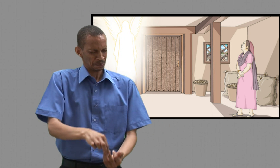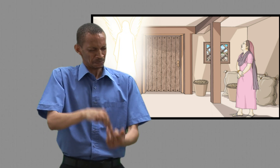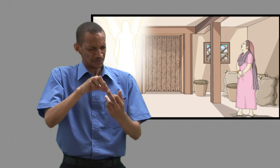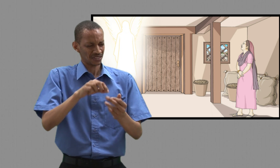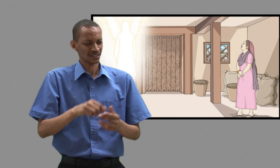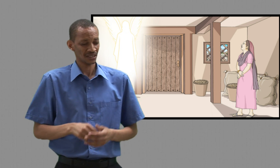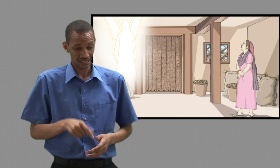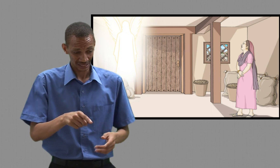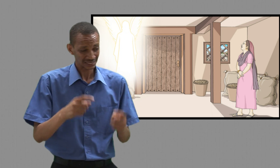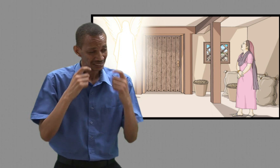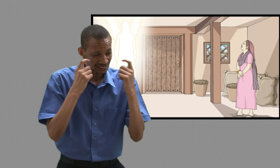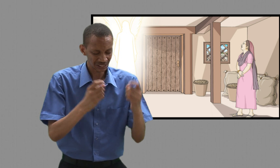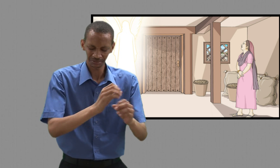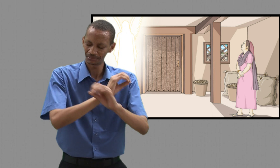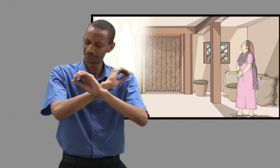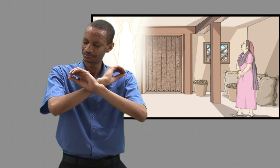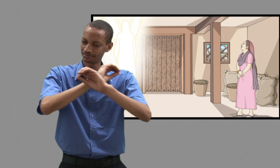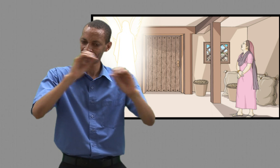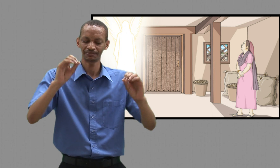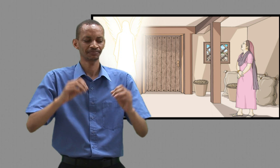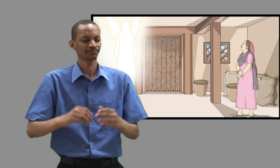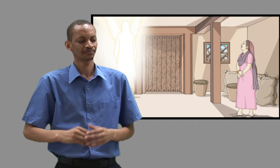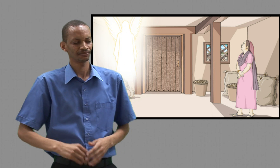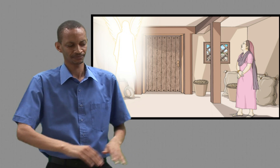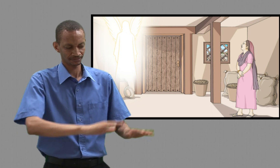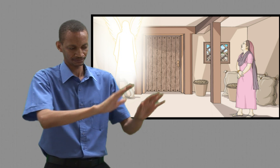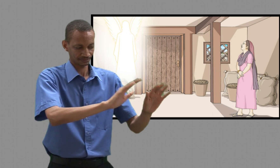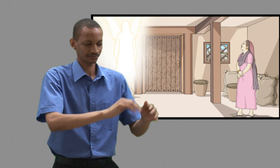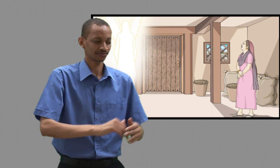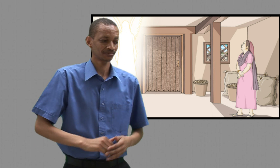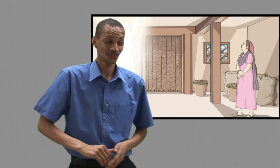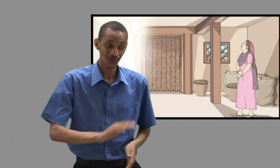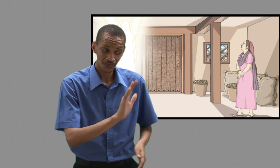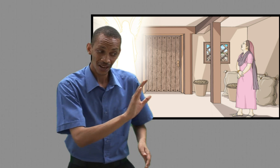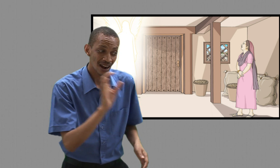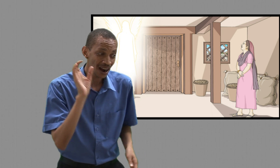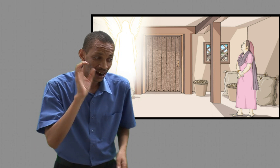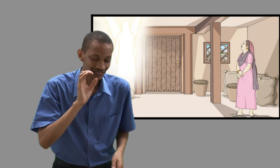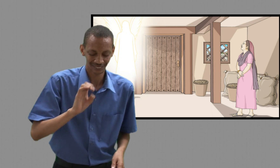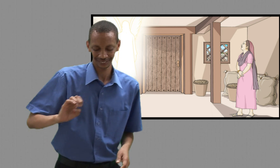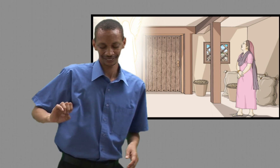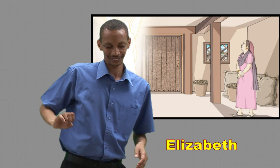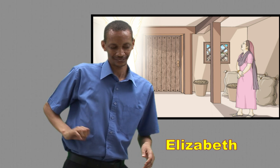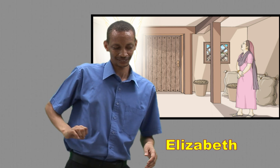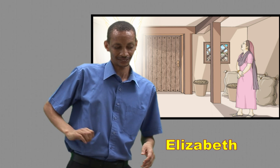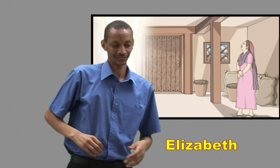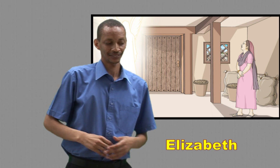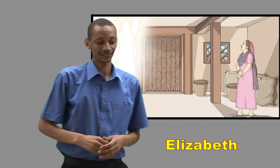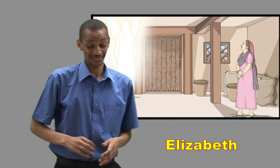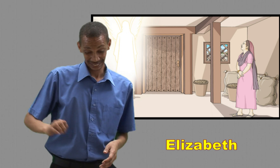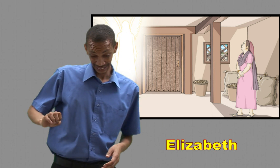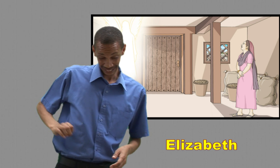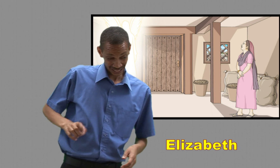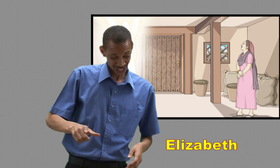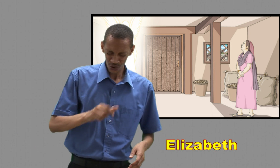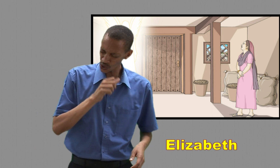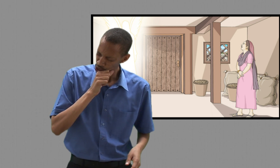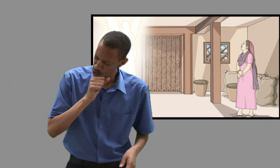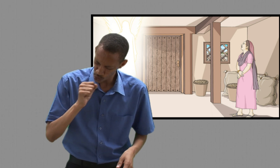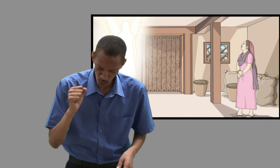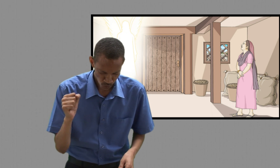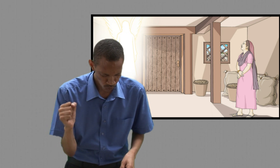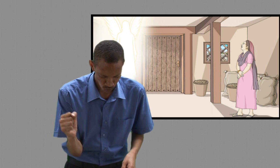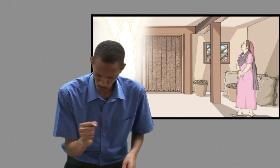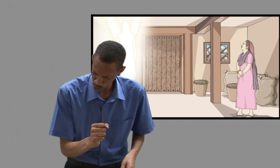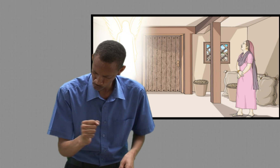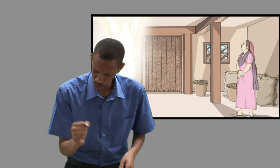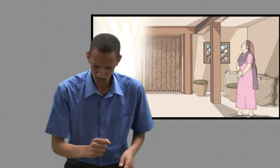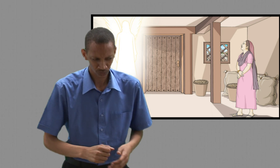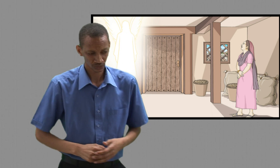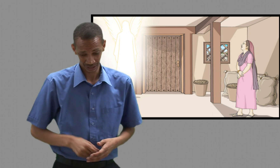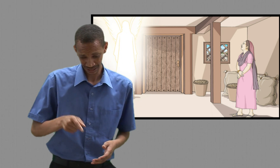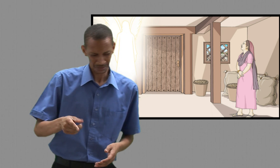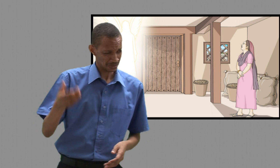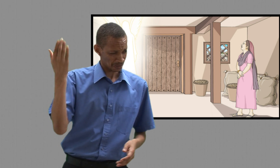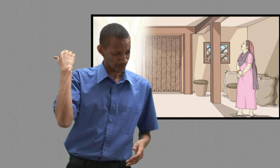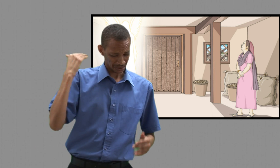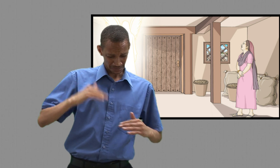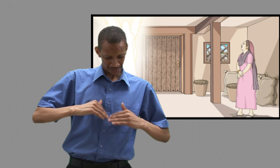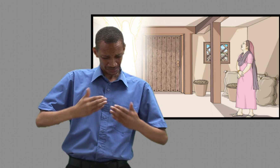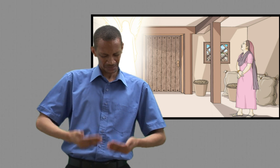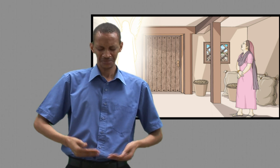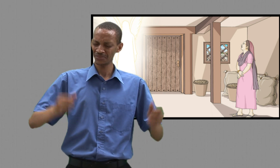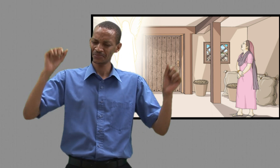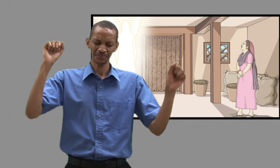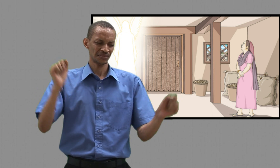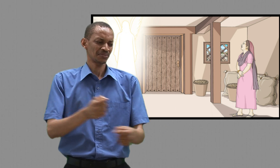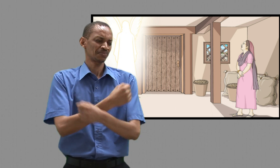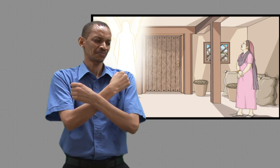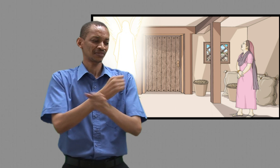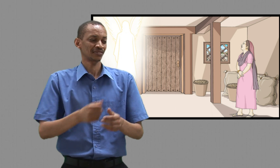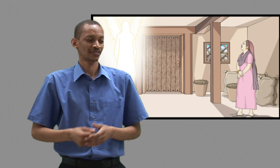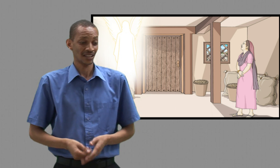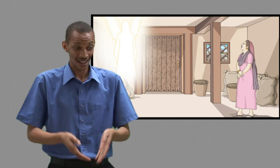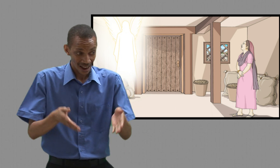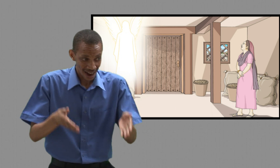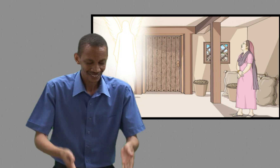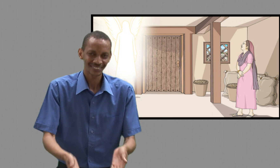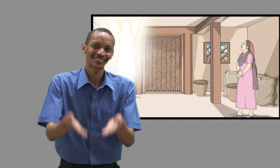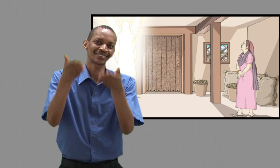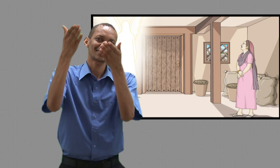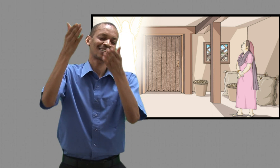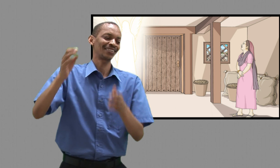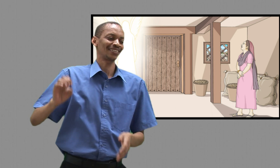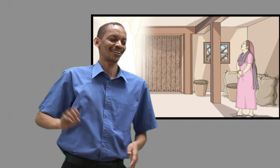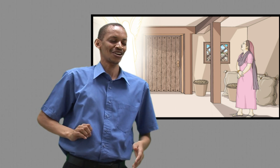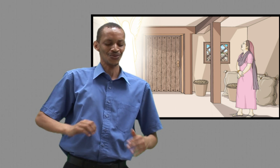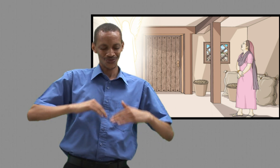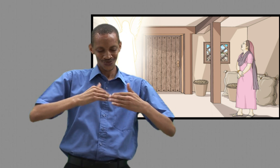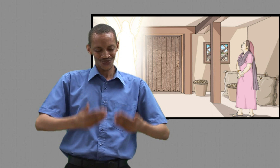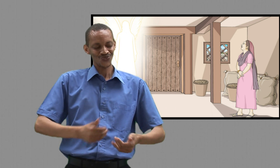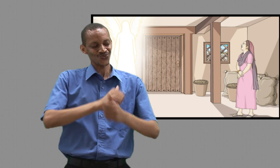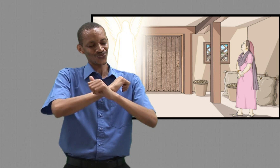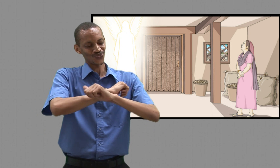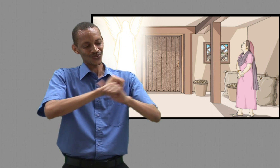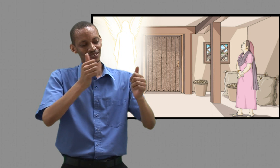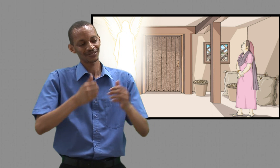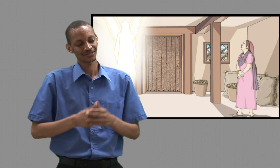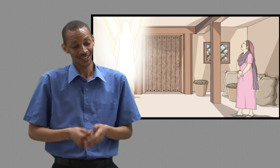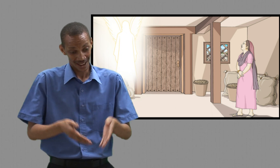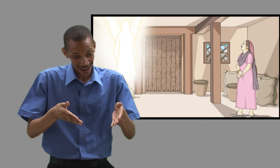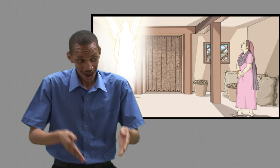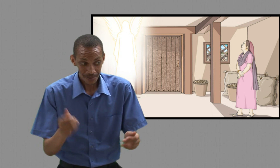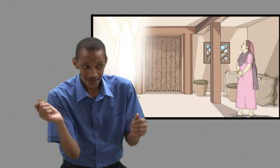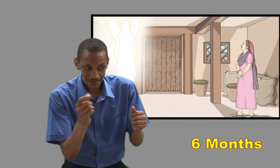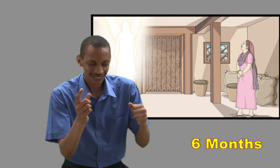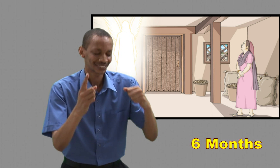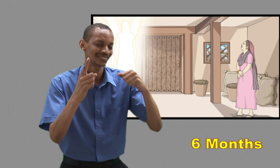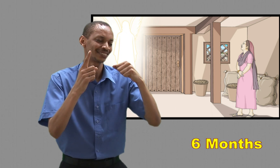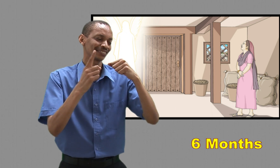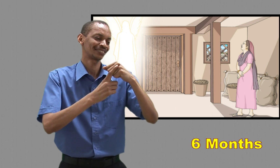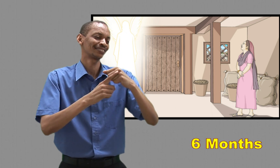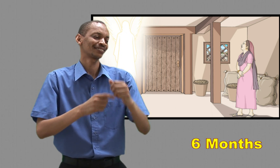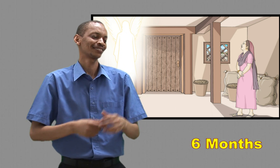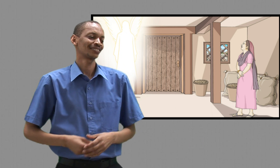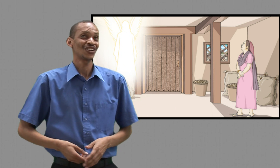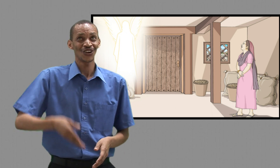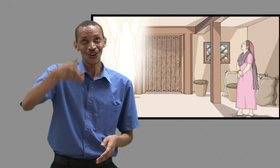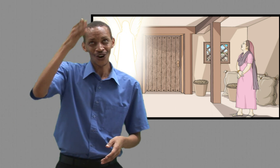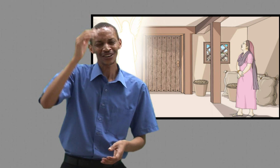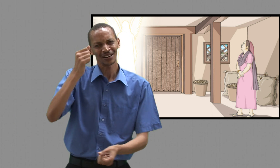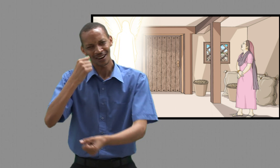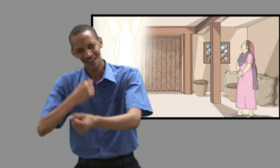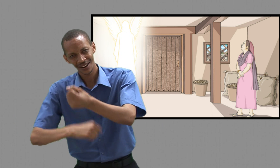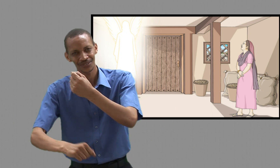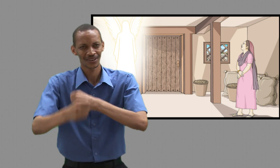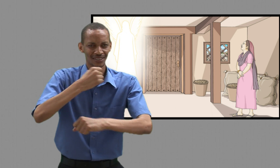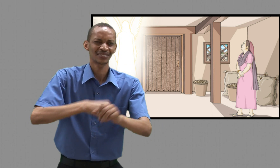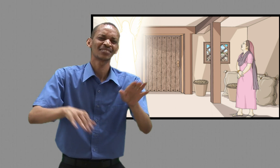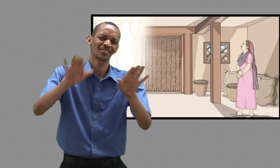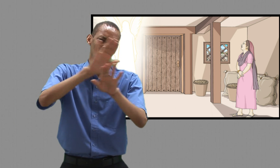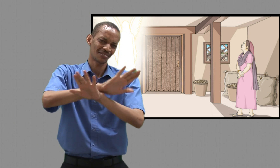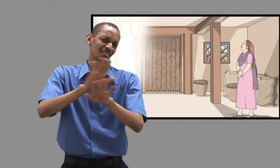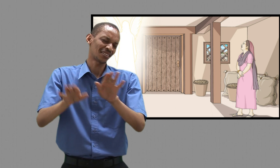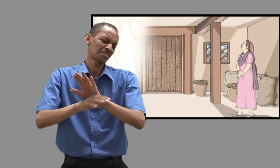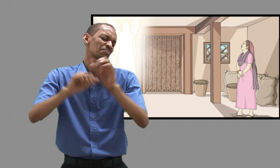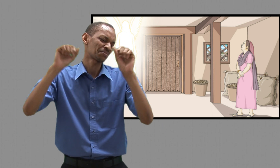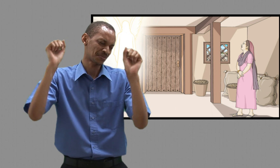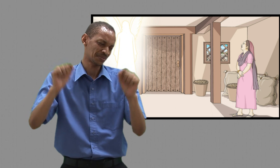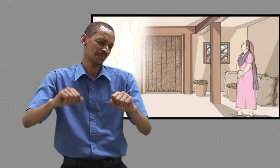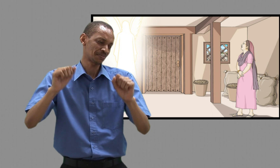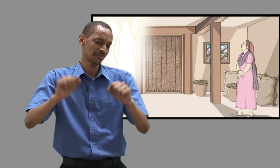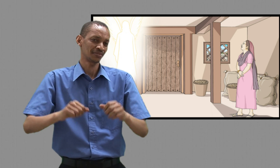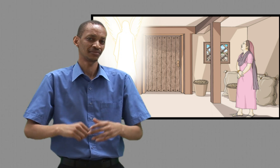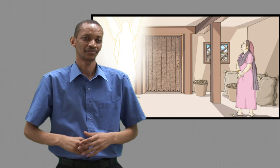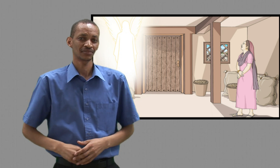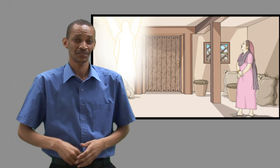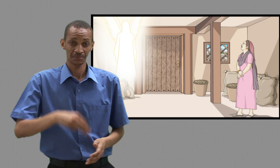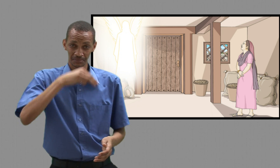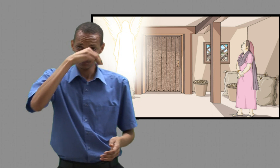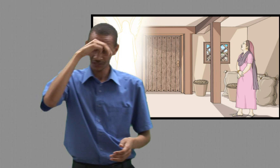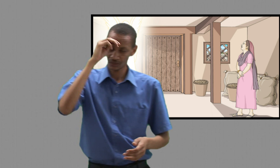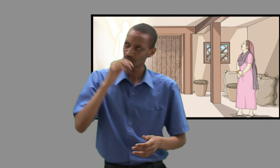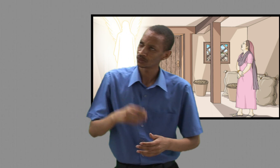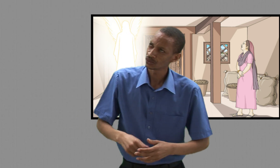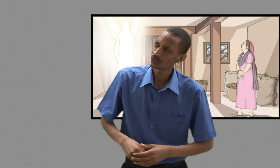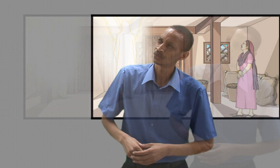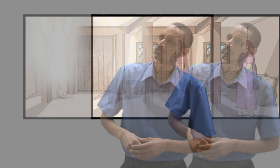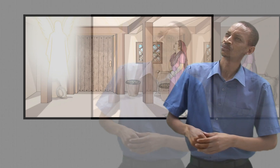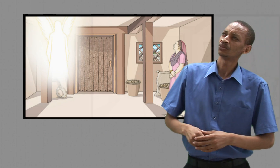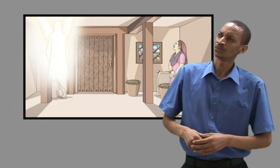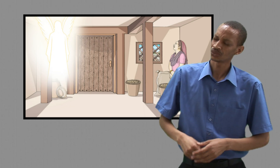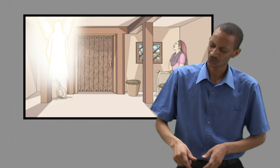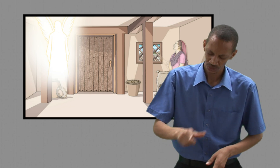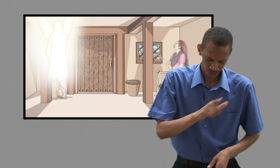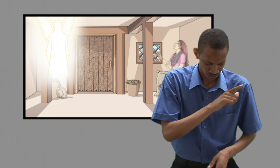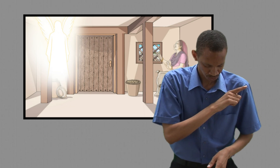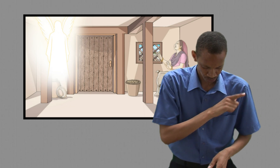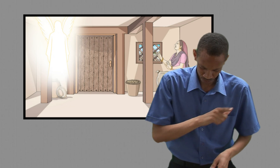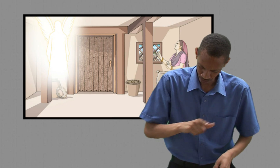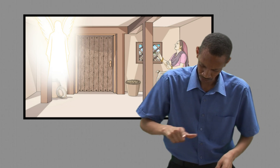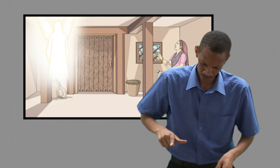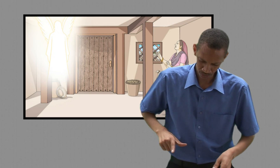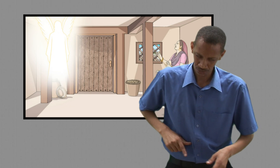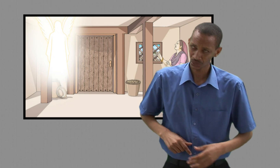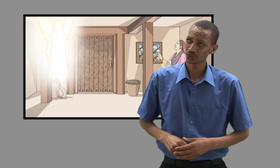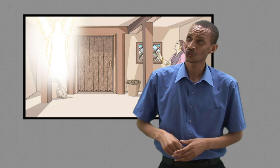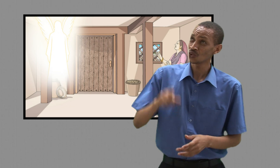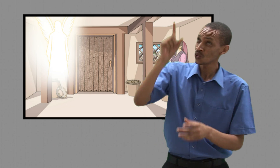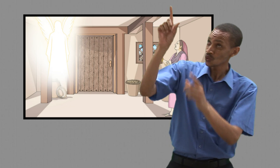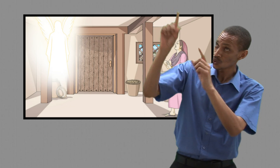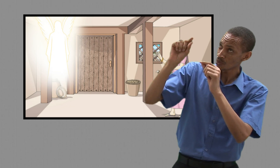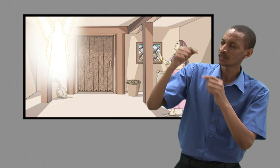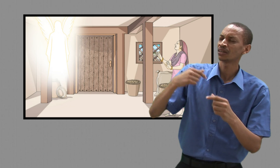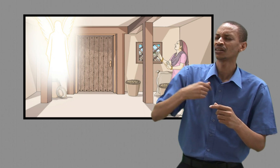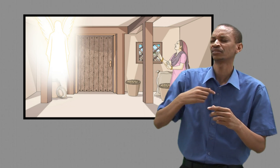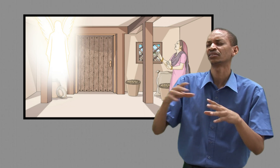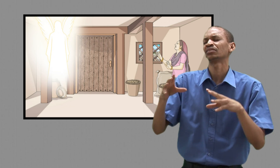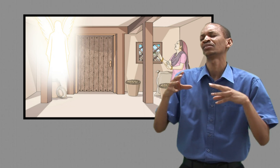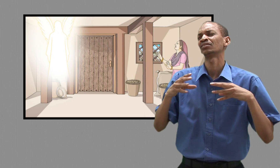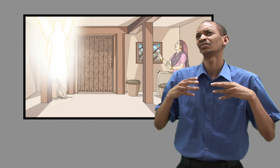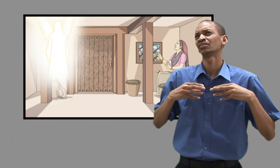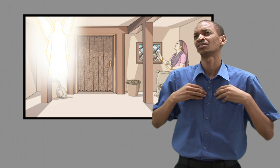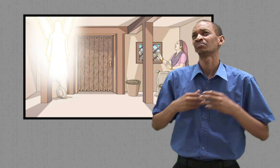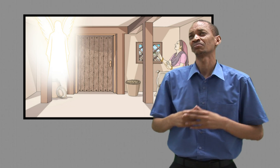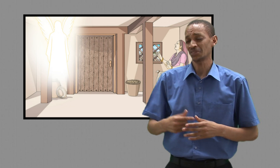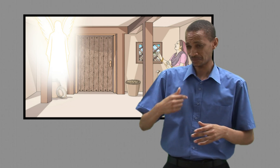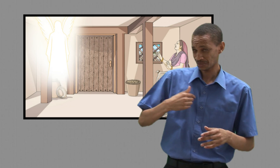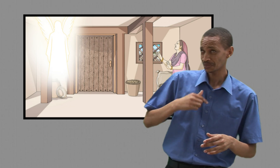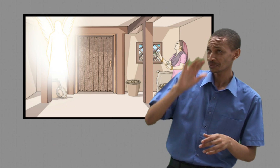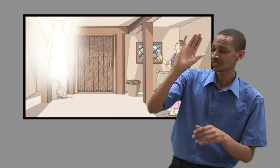Look, even Elizabeth your relative has conceived a son in her old age, and she who was called barren is in her sixth month. For no word from God will ever fail.”